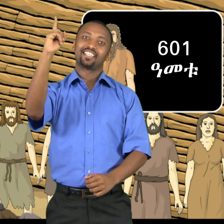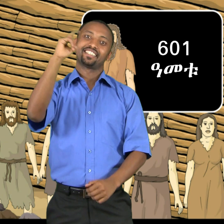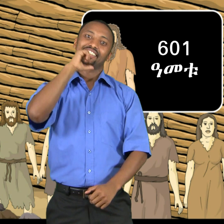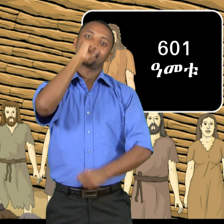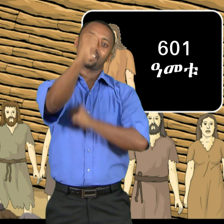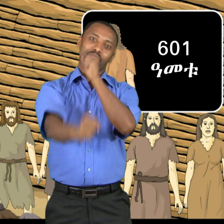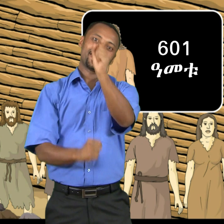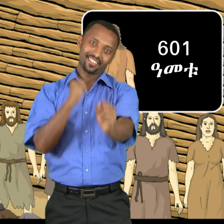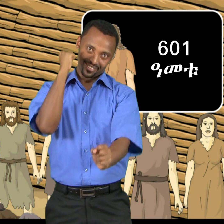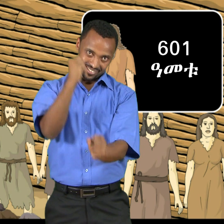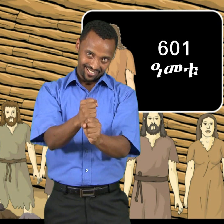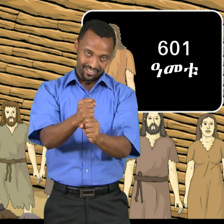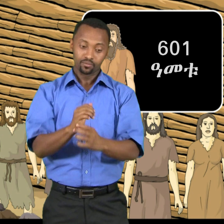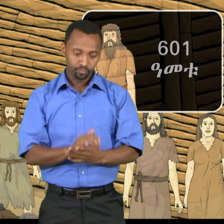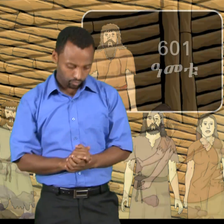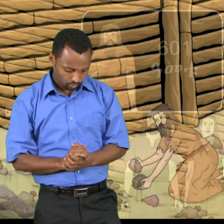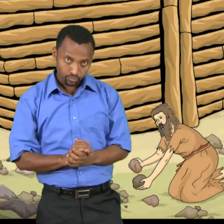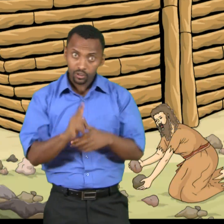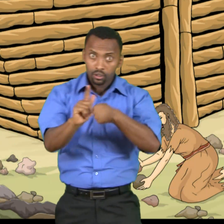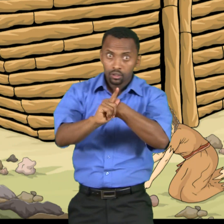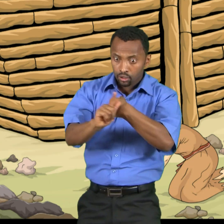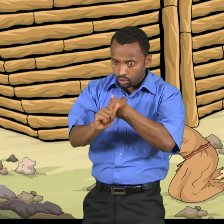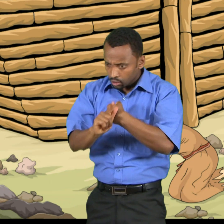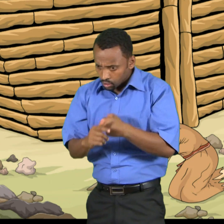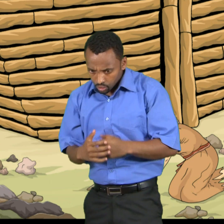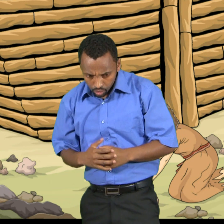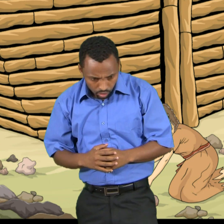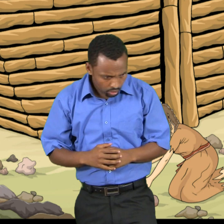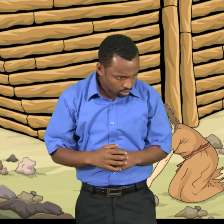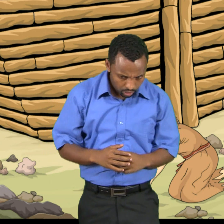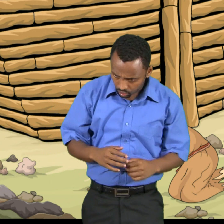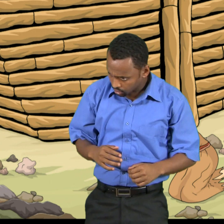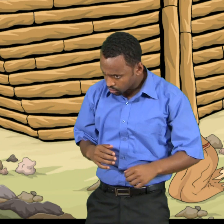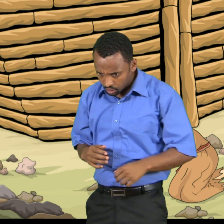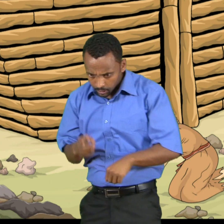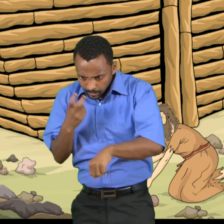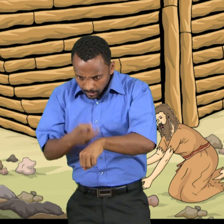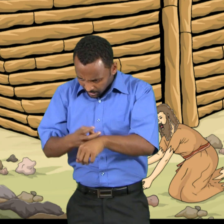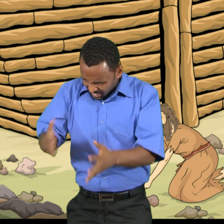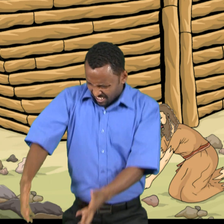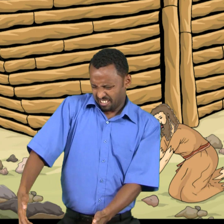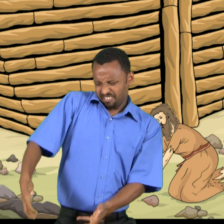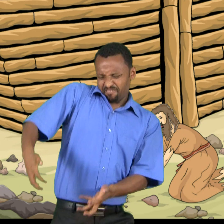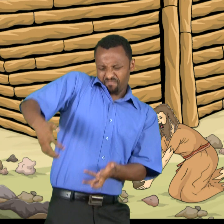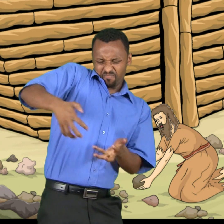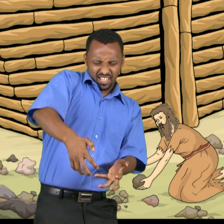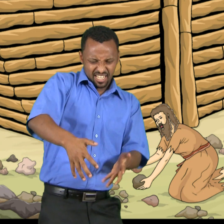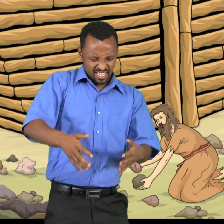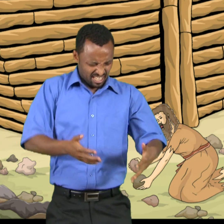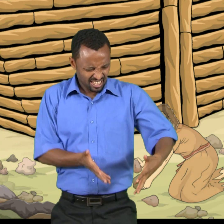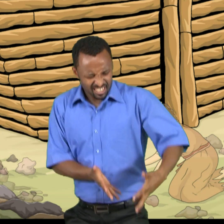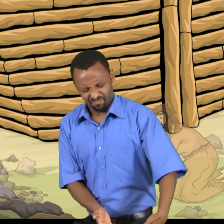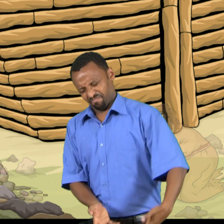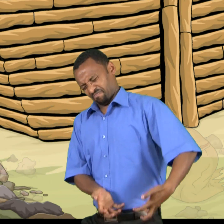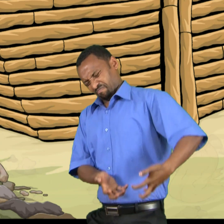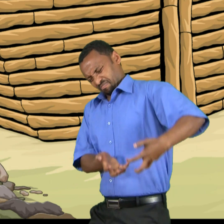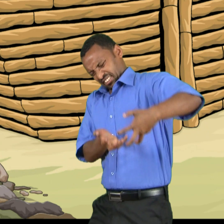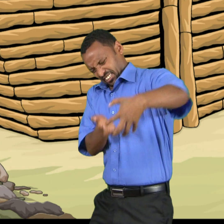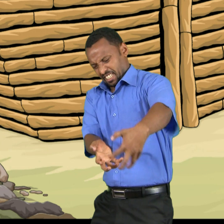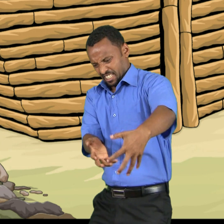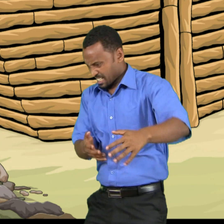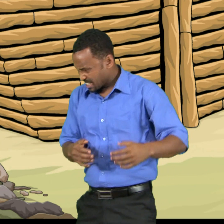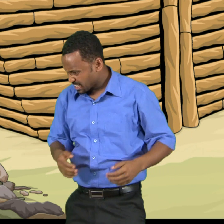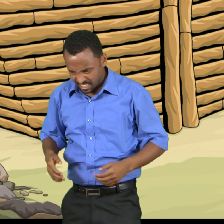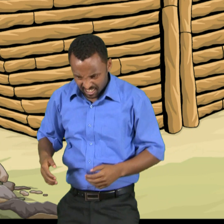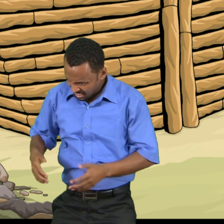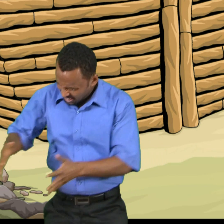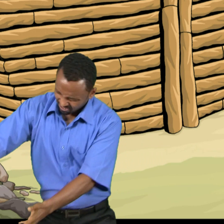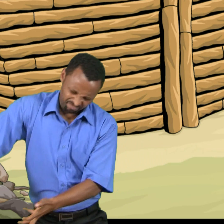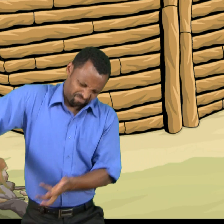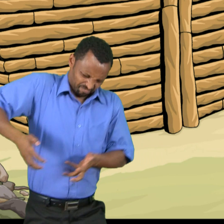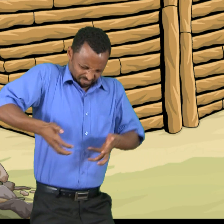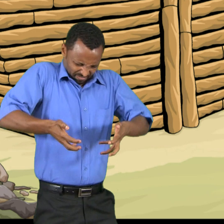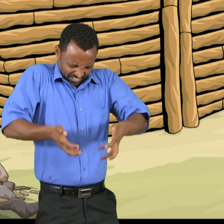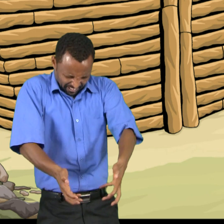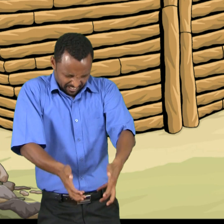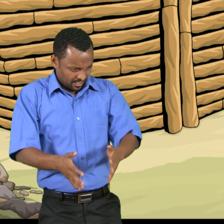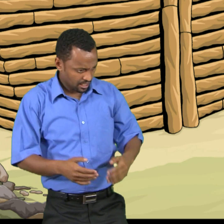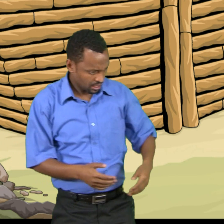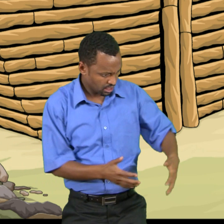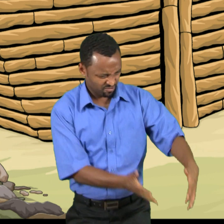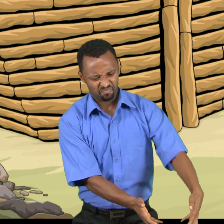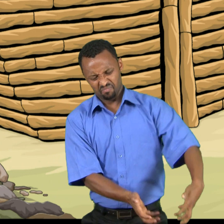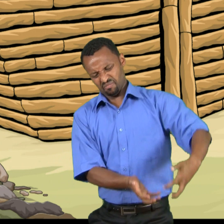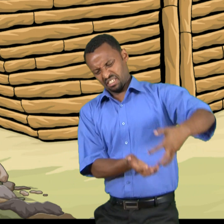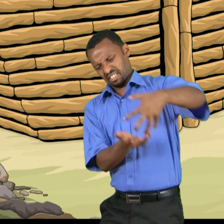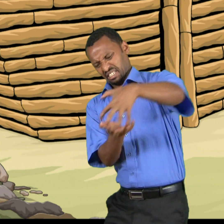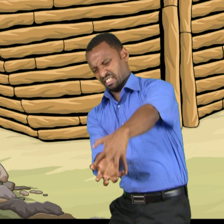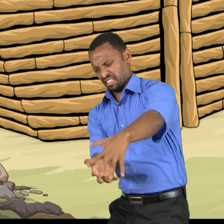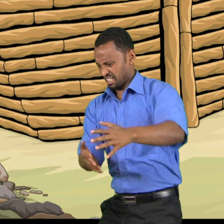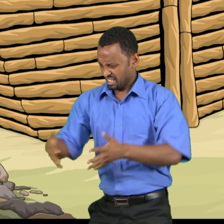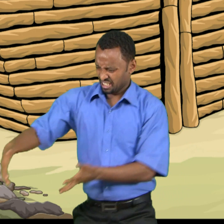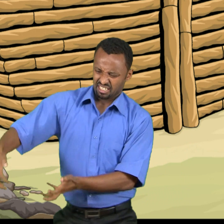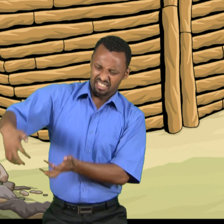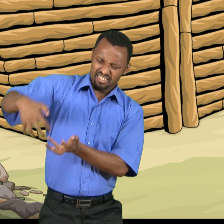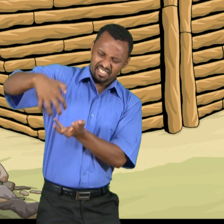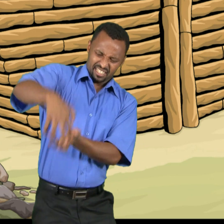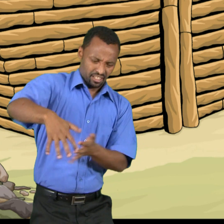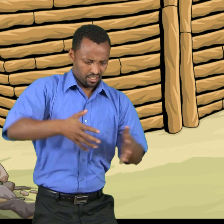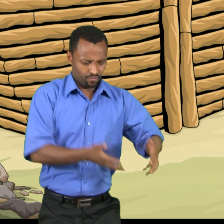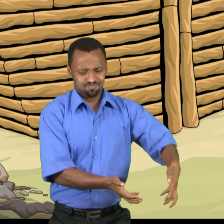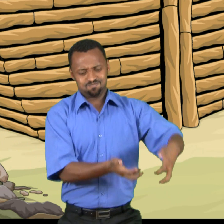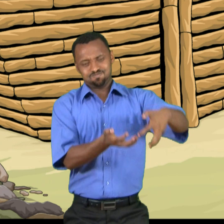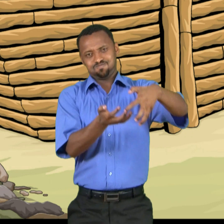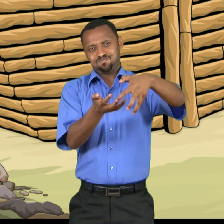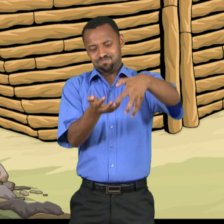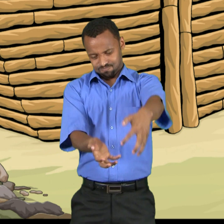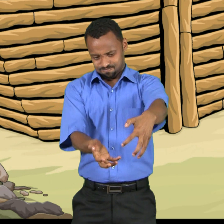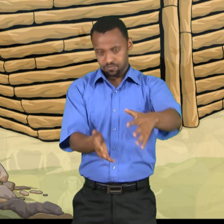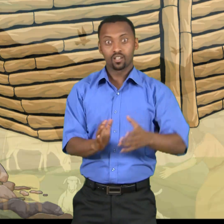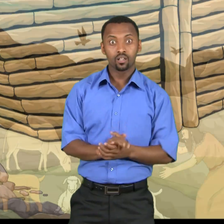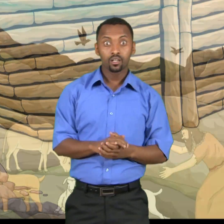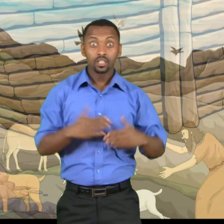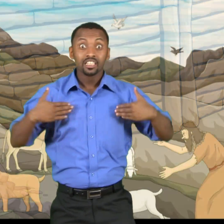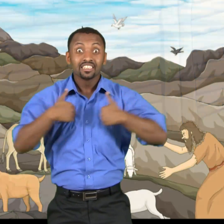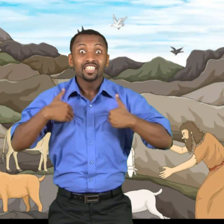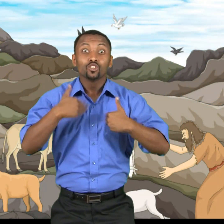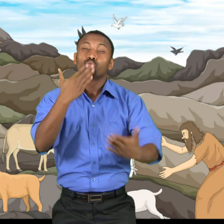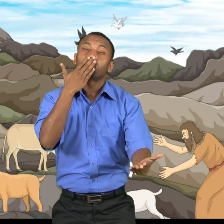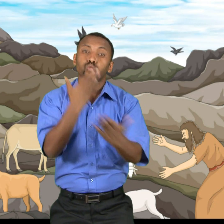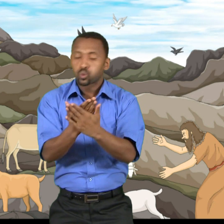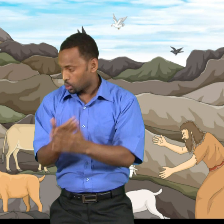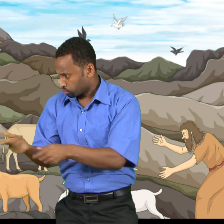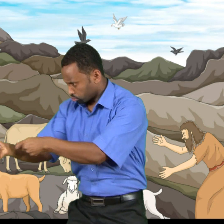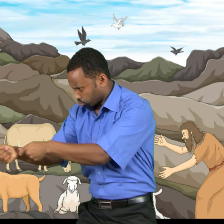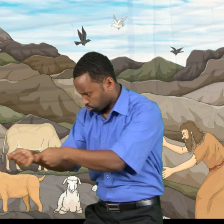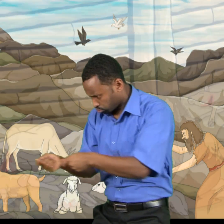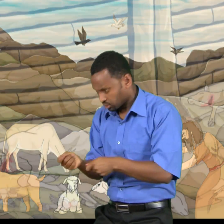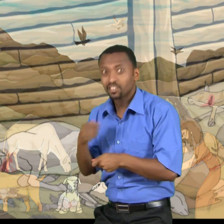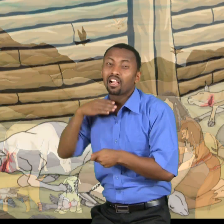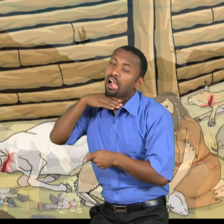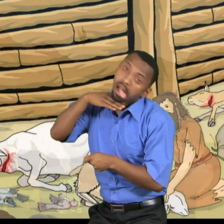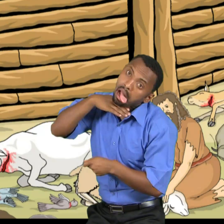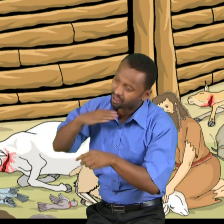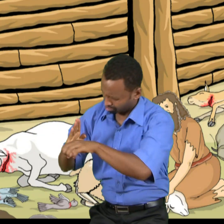Then Noah built an altar to the LORD.